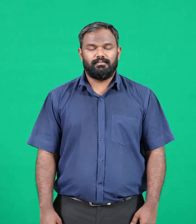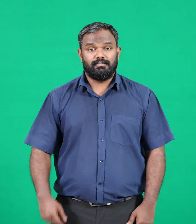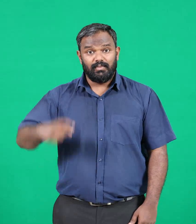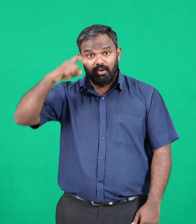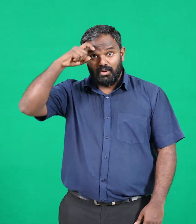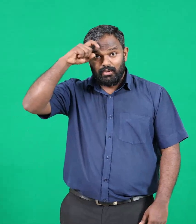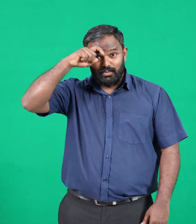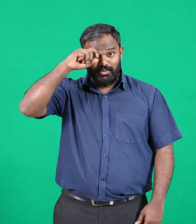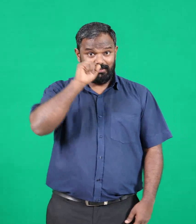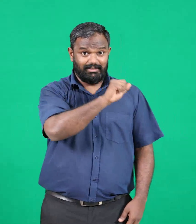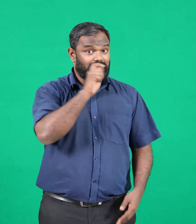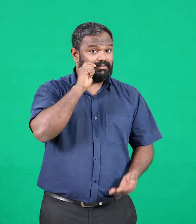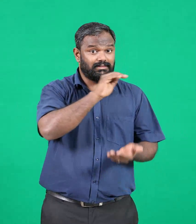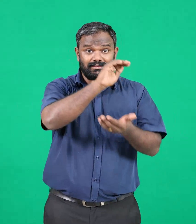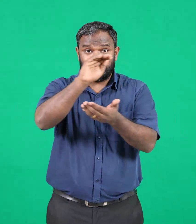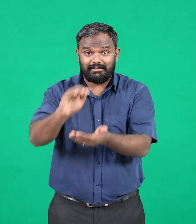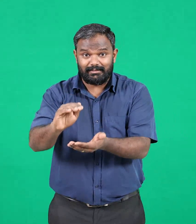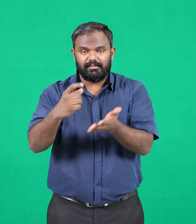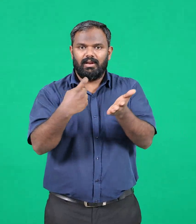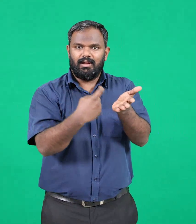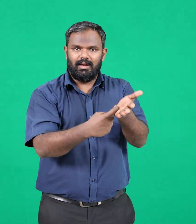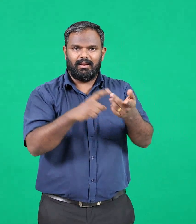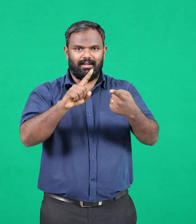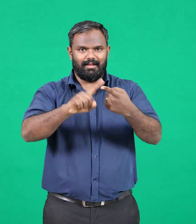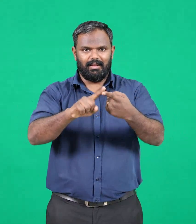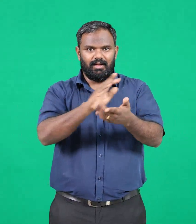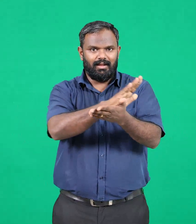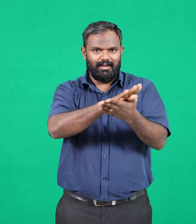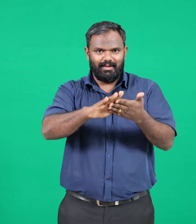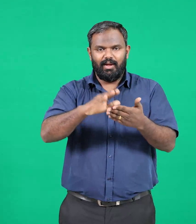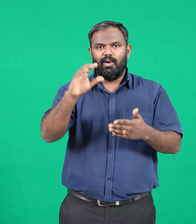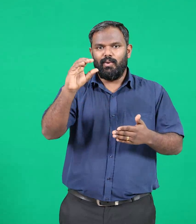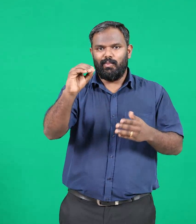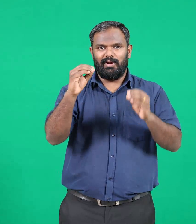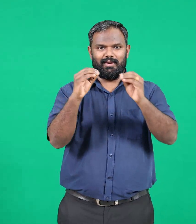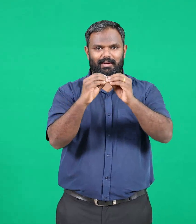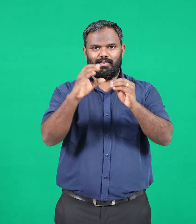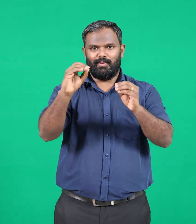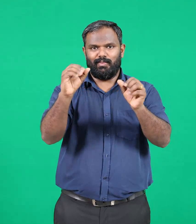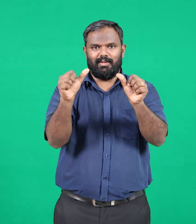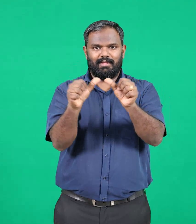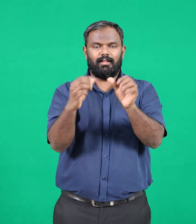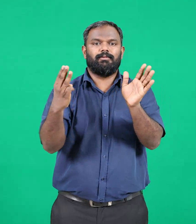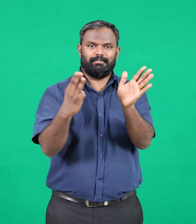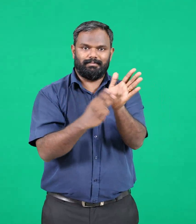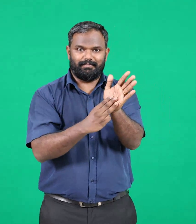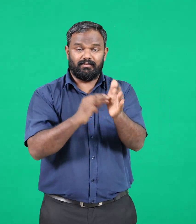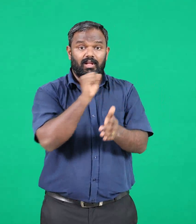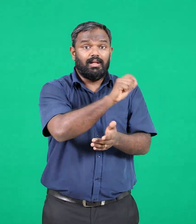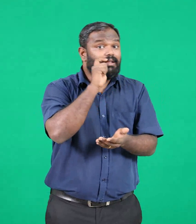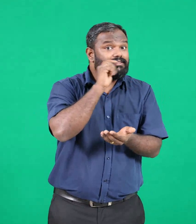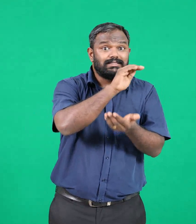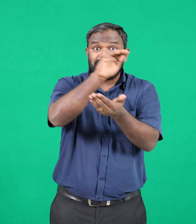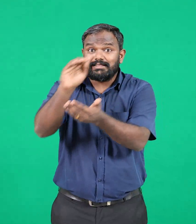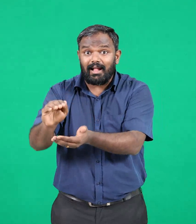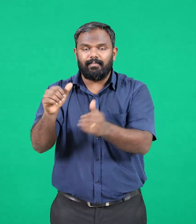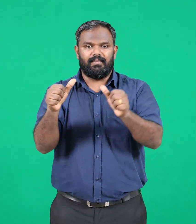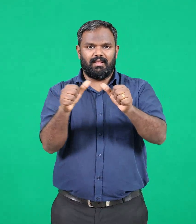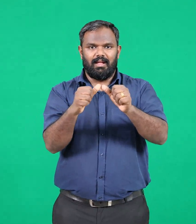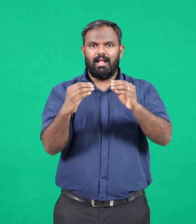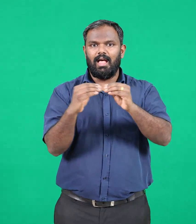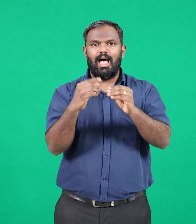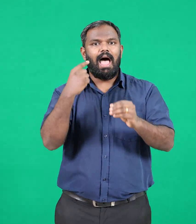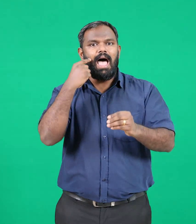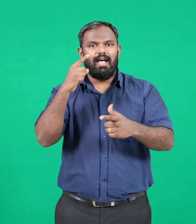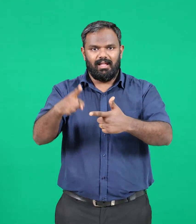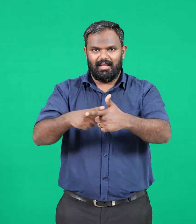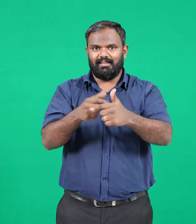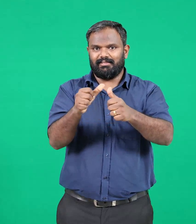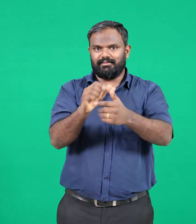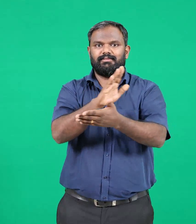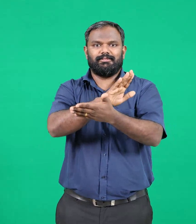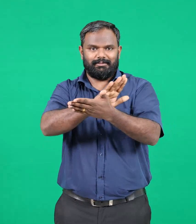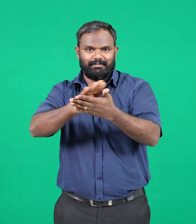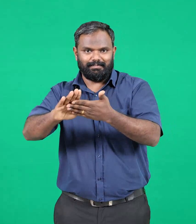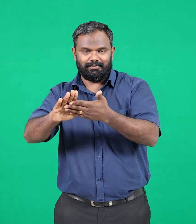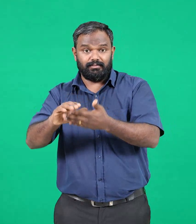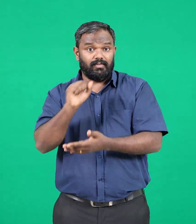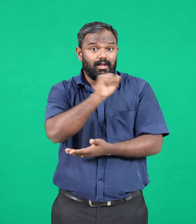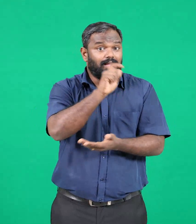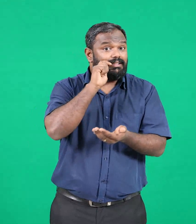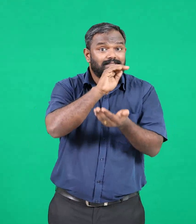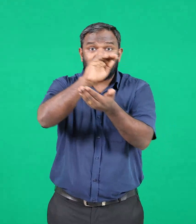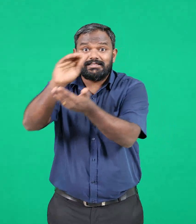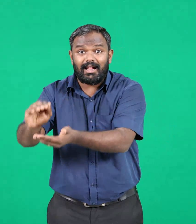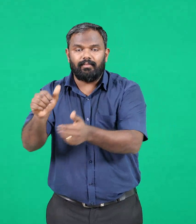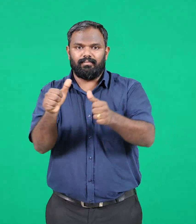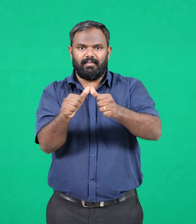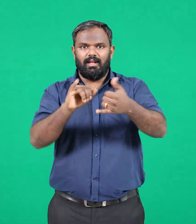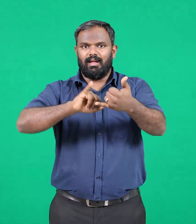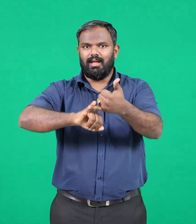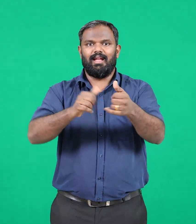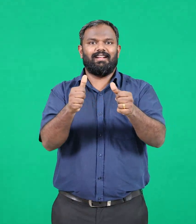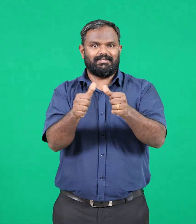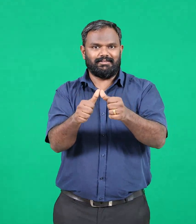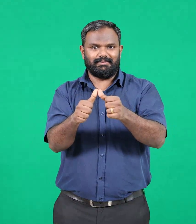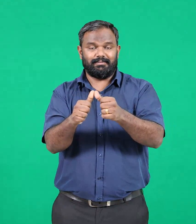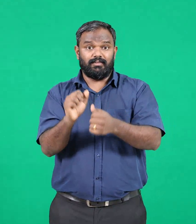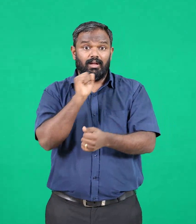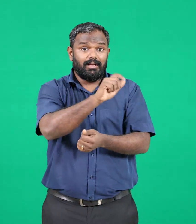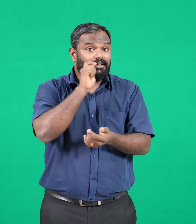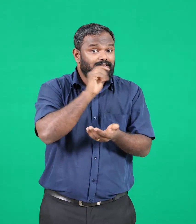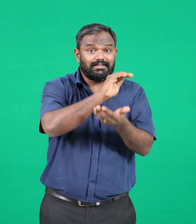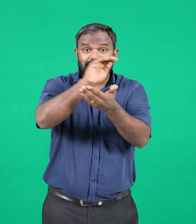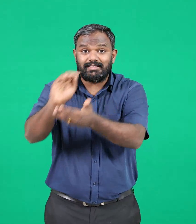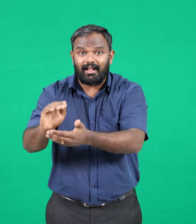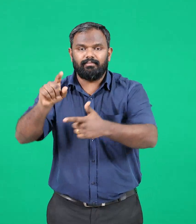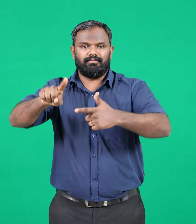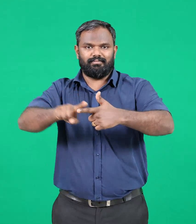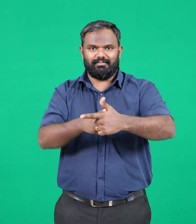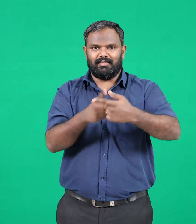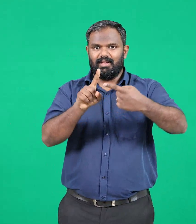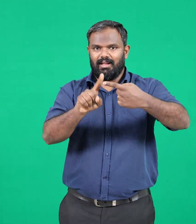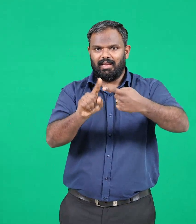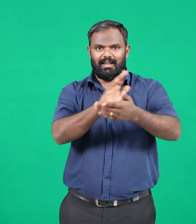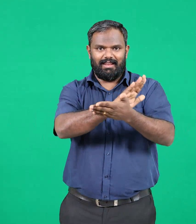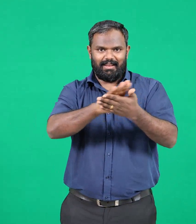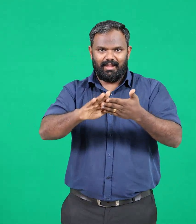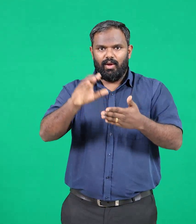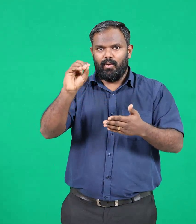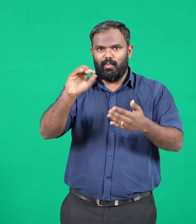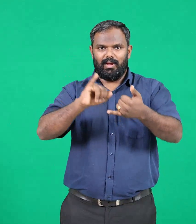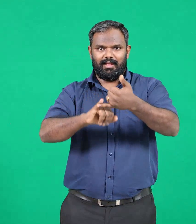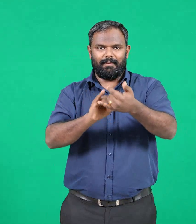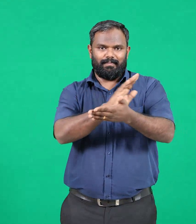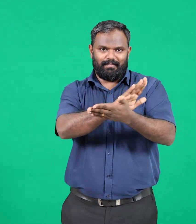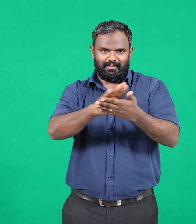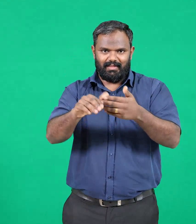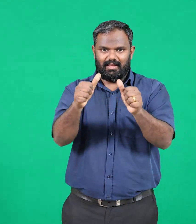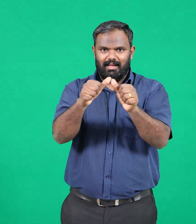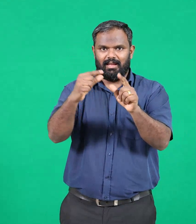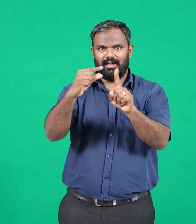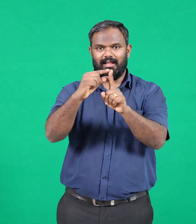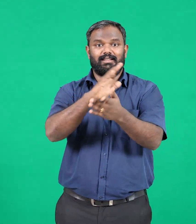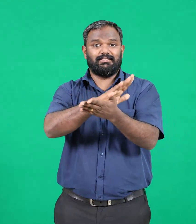Solomon the father of Rehoboam, Rehoboam the father of Abijah, and Abijah the father of Asa.